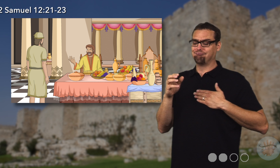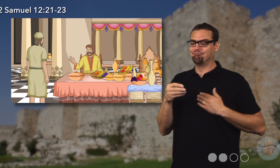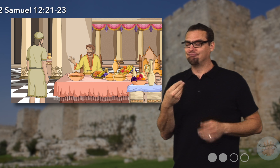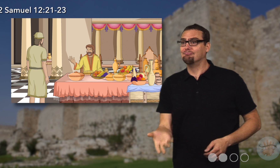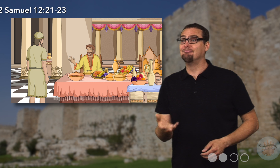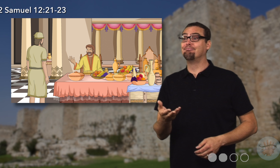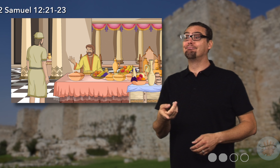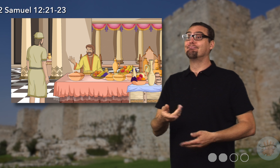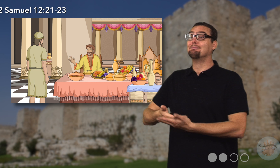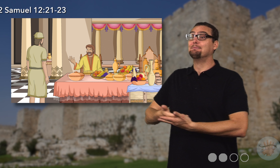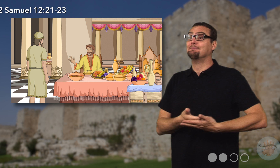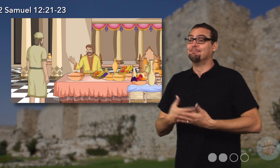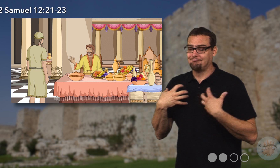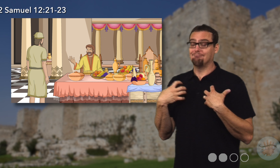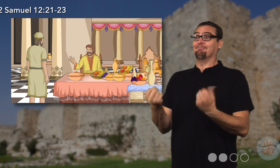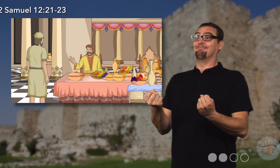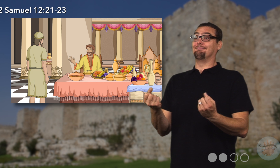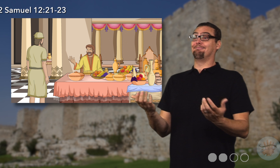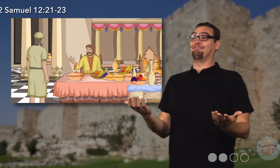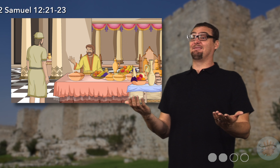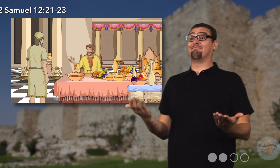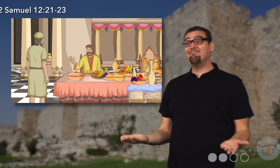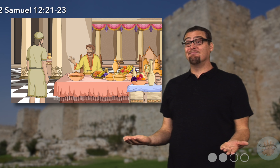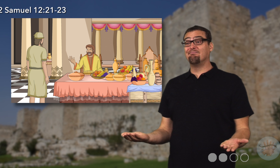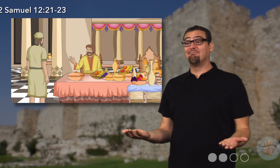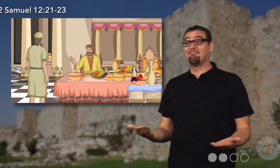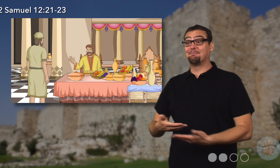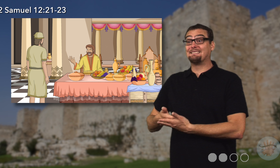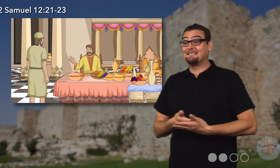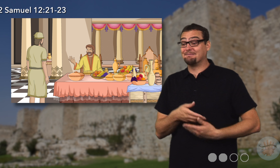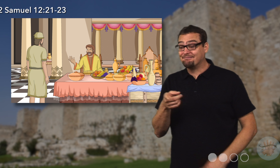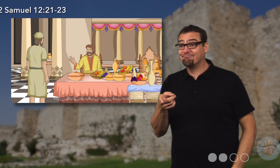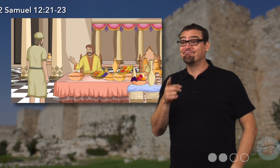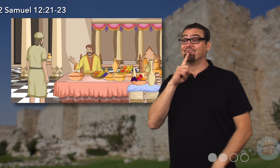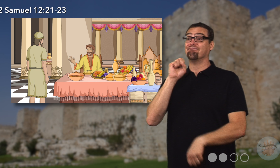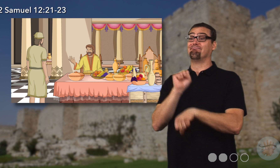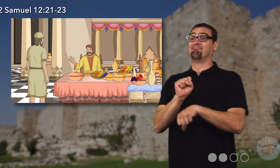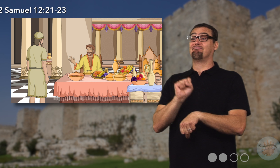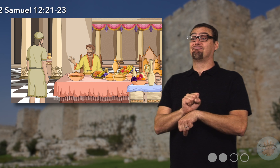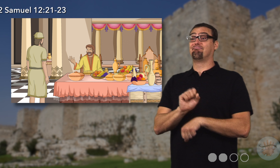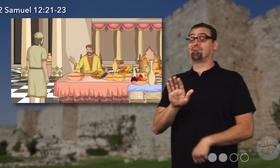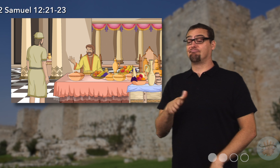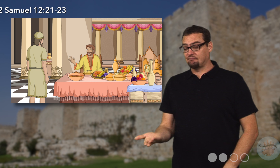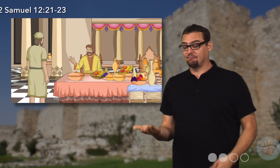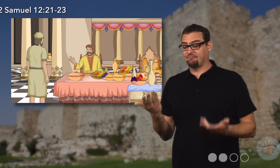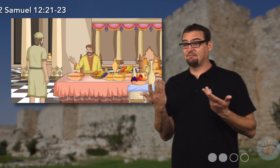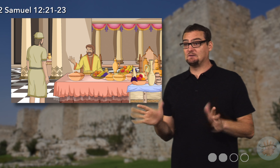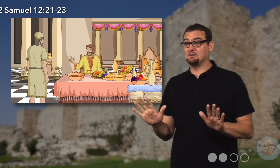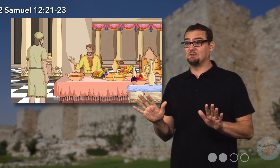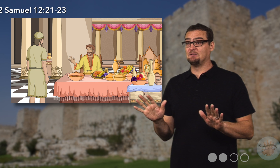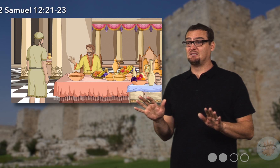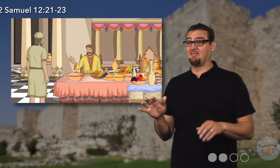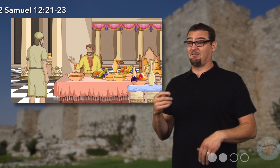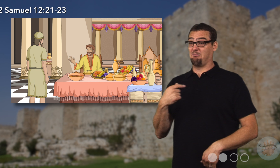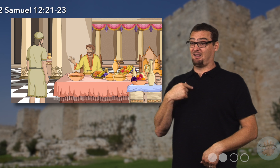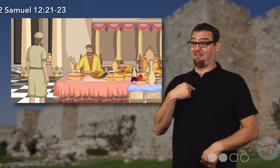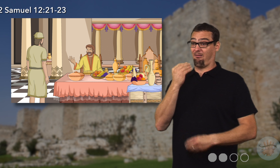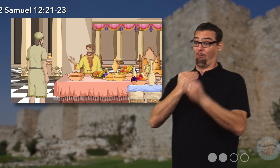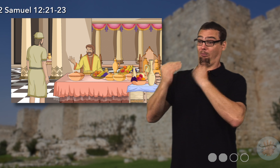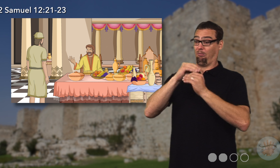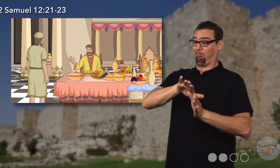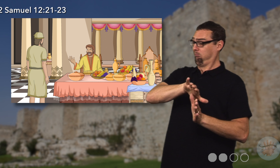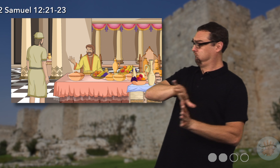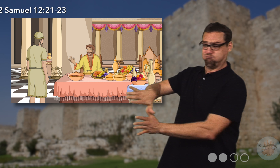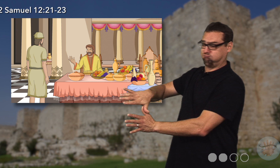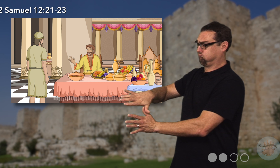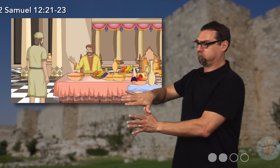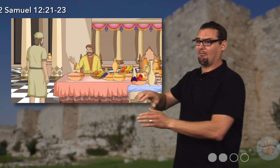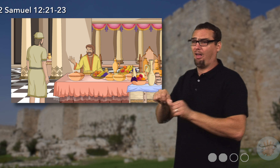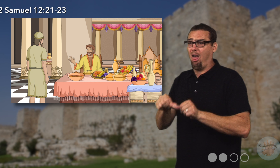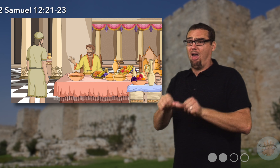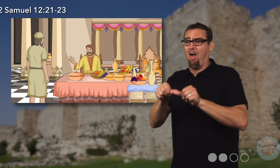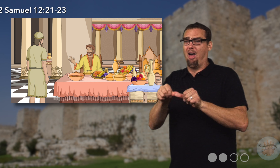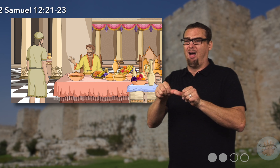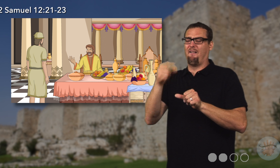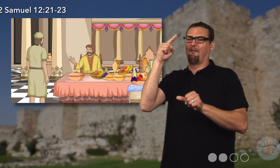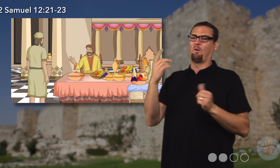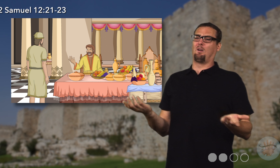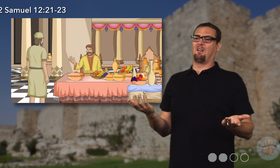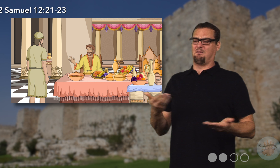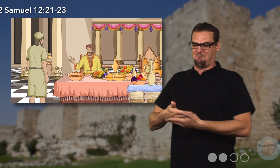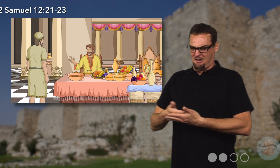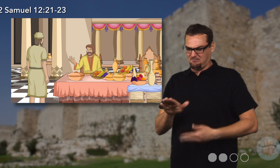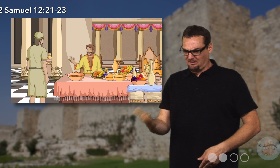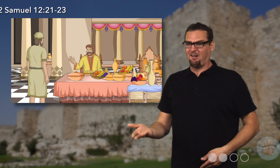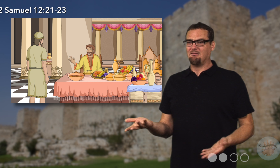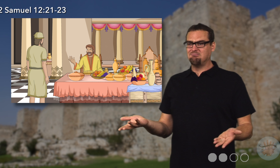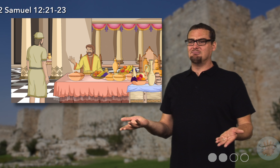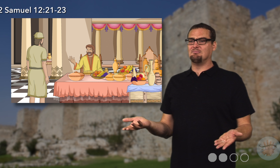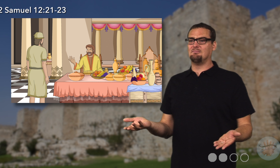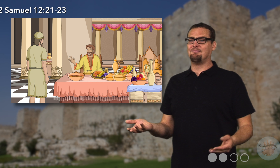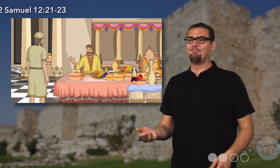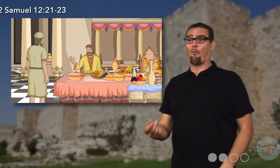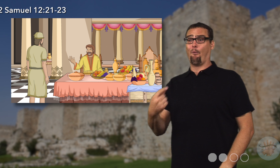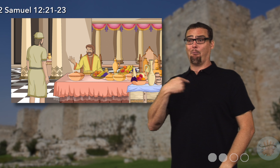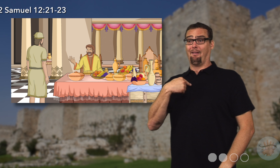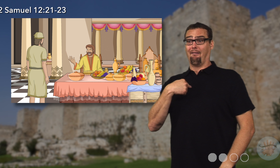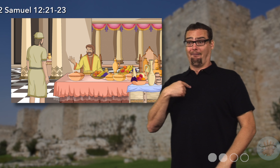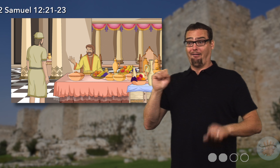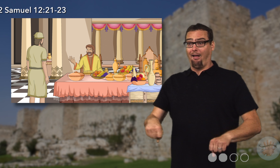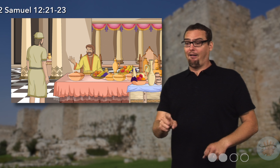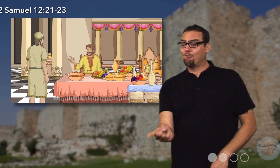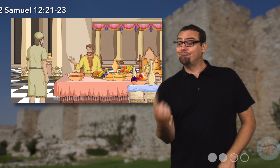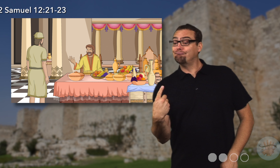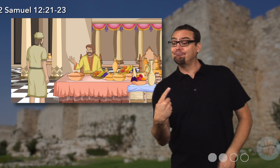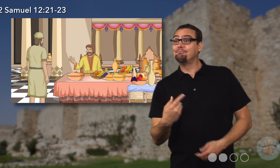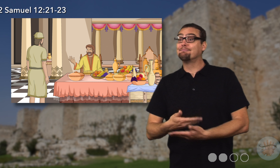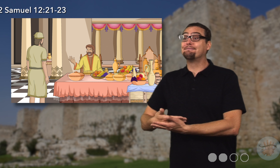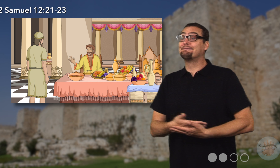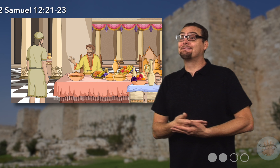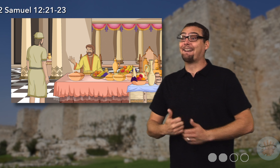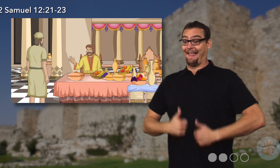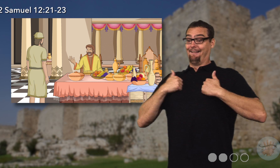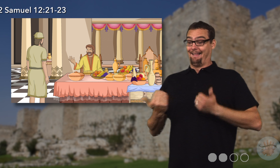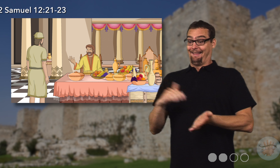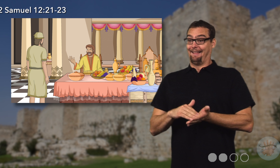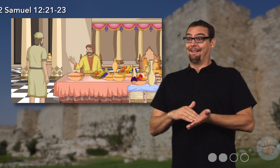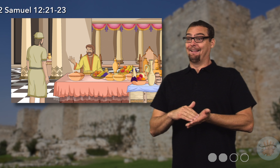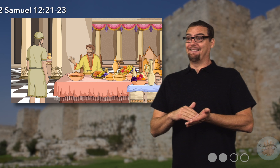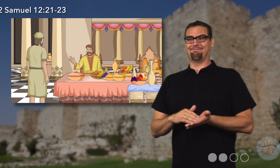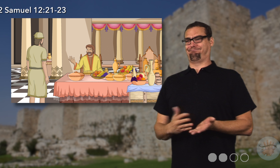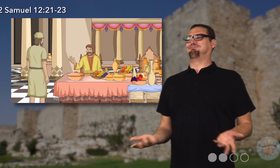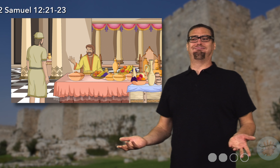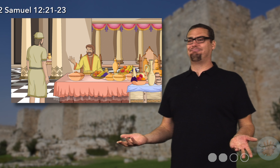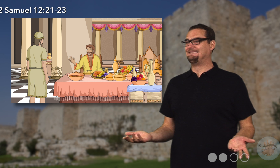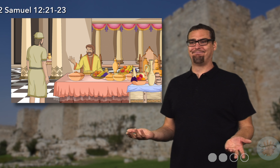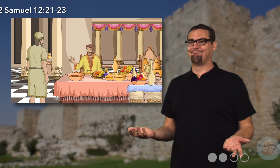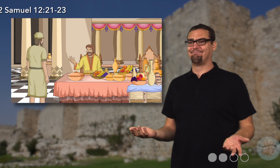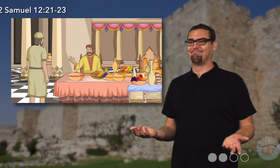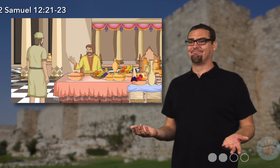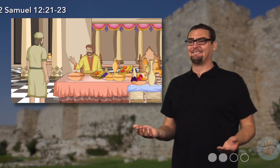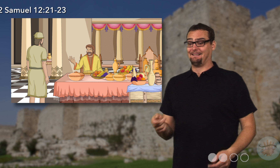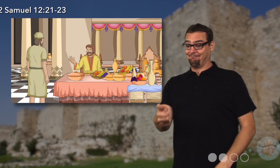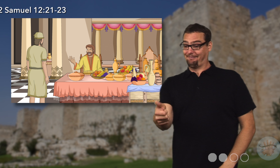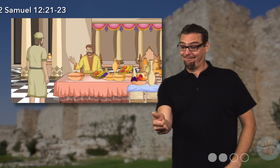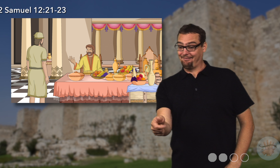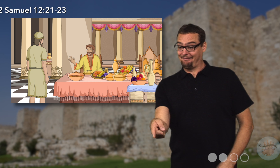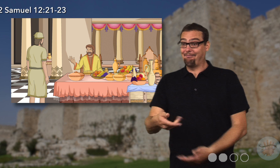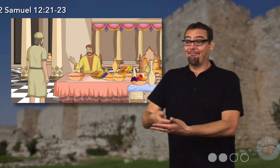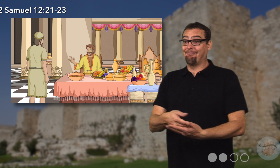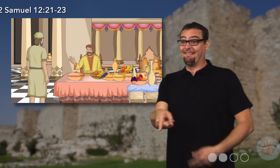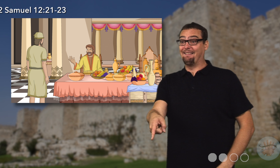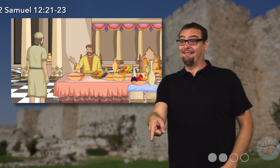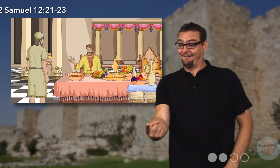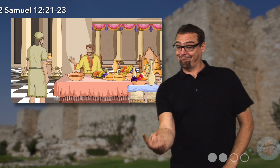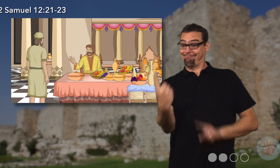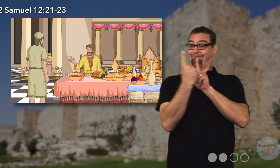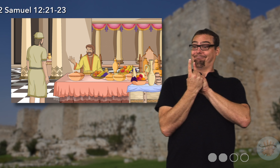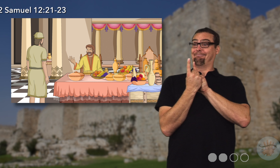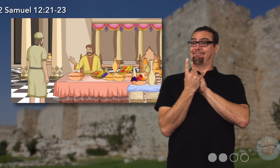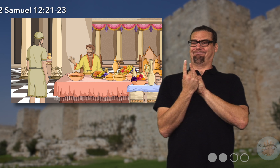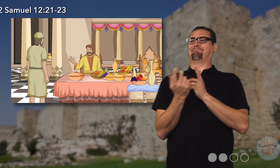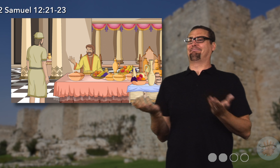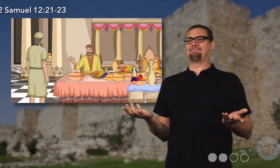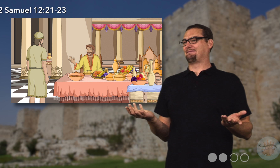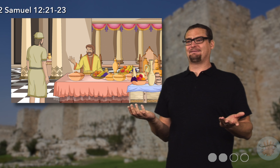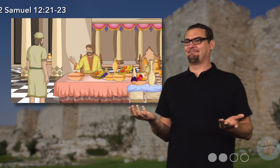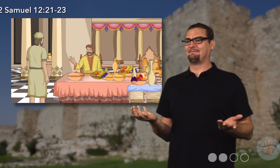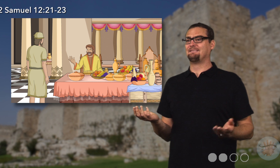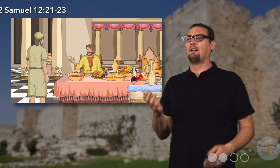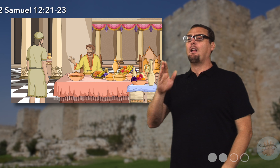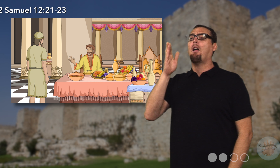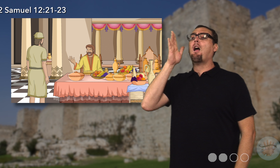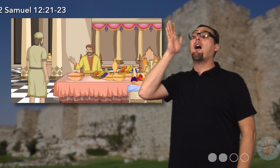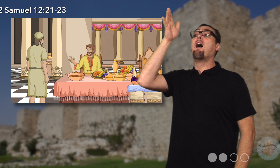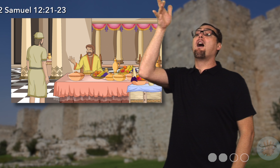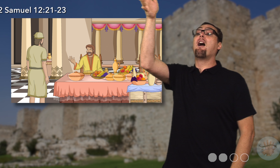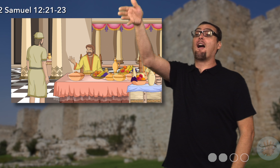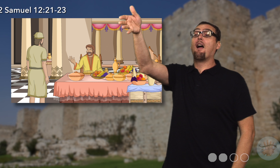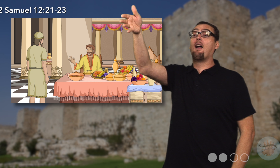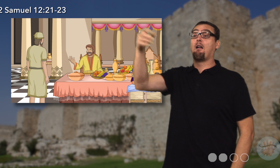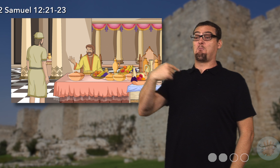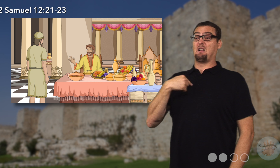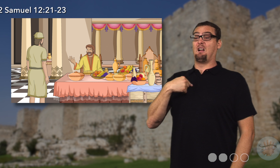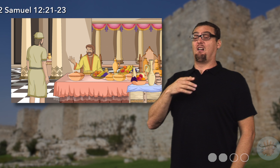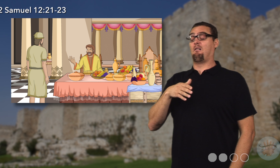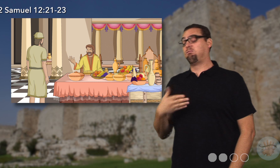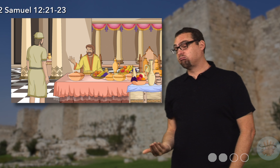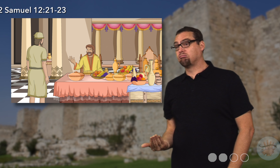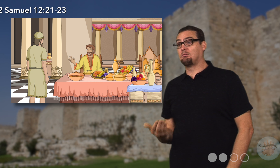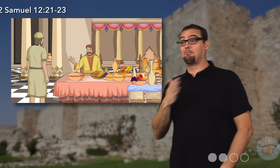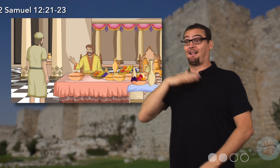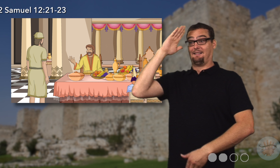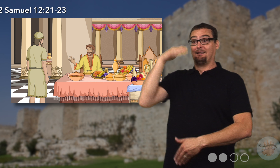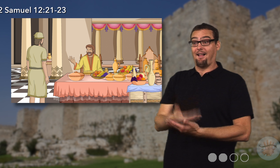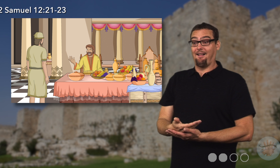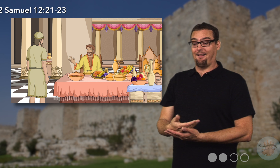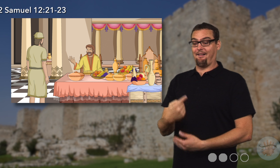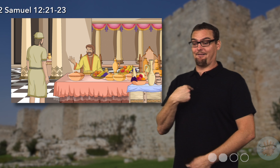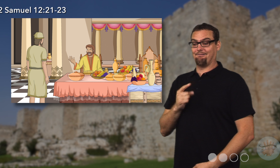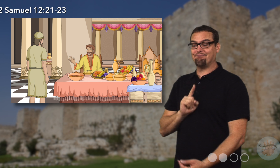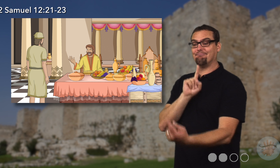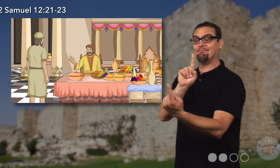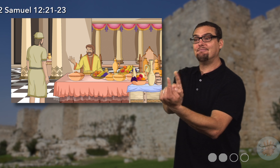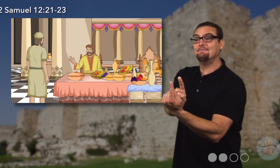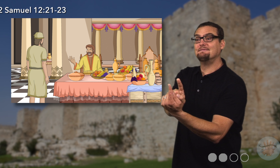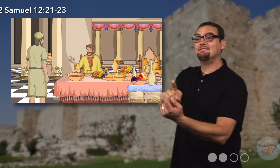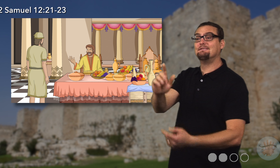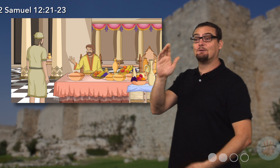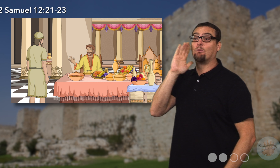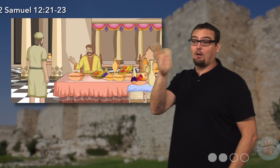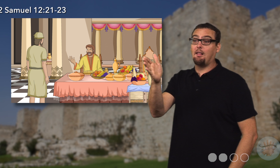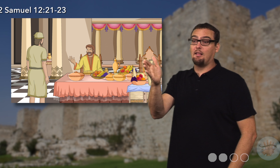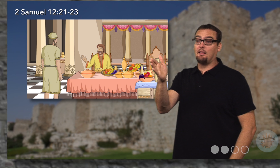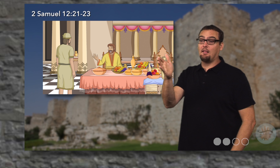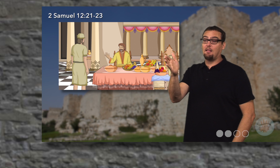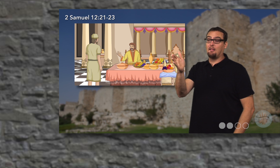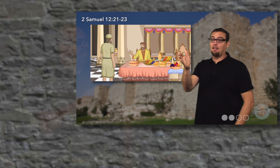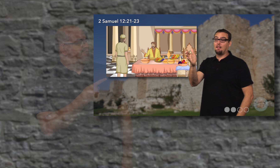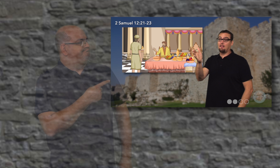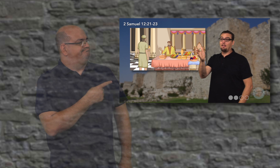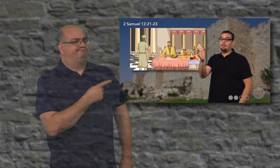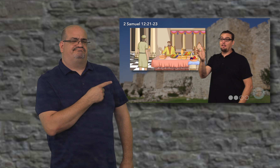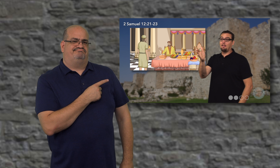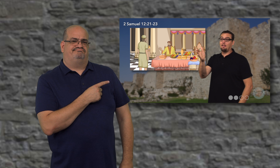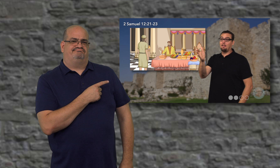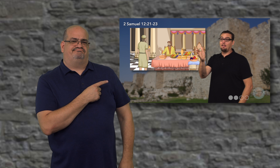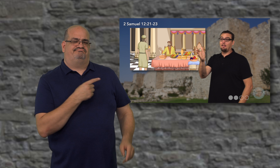David answered, “While the child was alive, I fasted and wept, for I said, ‘Who knows?